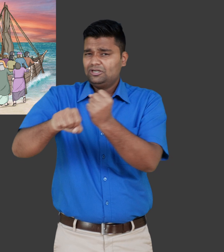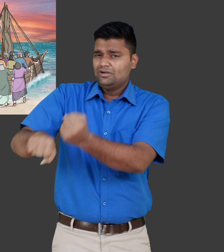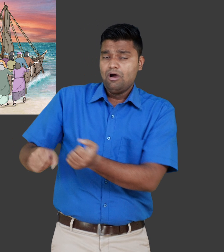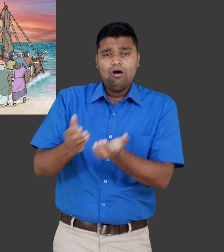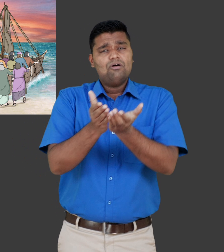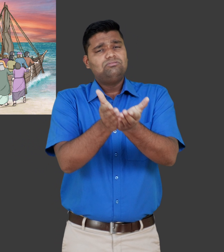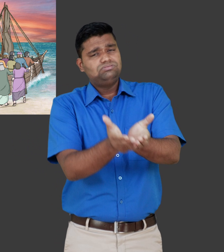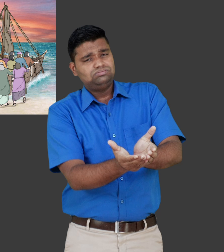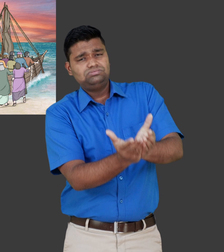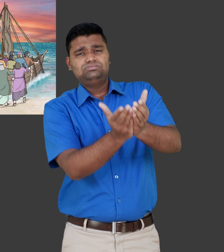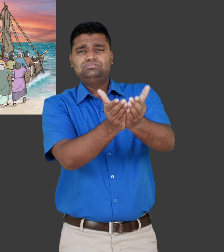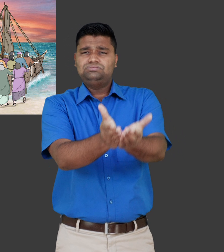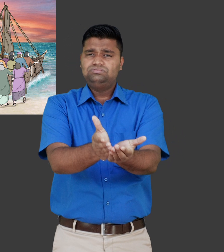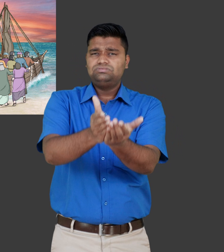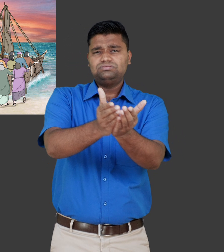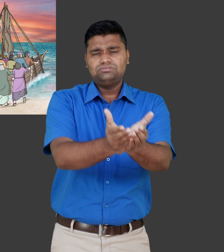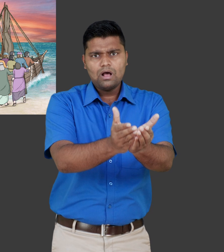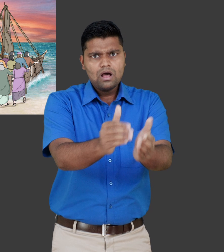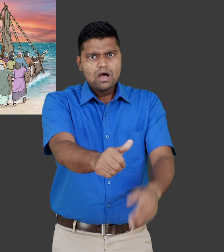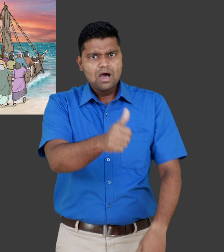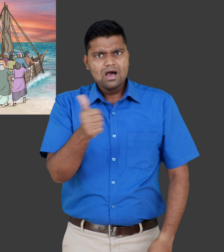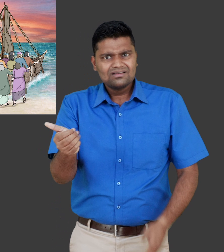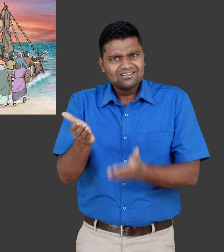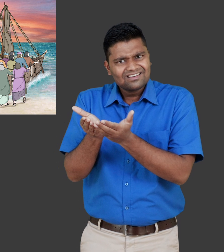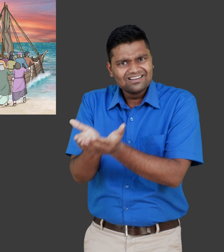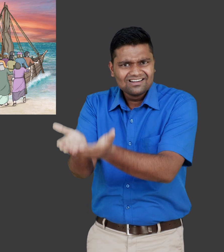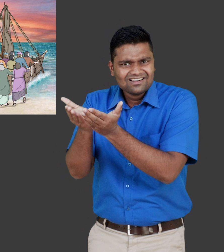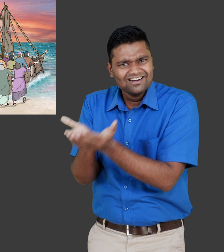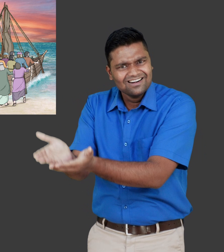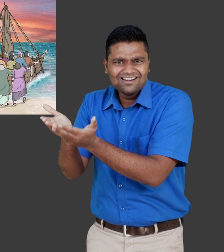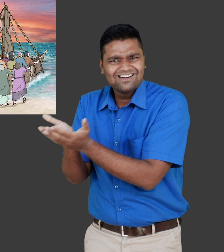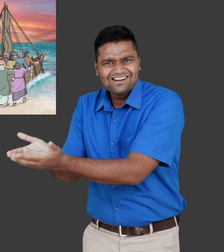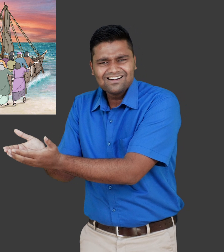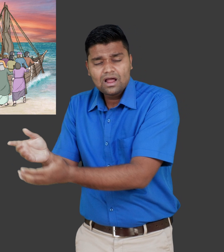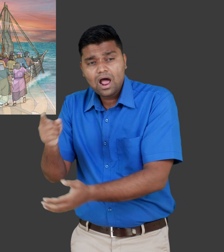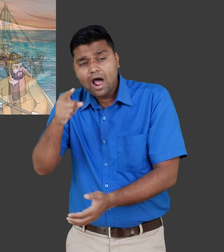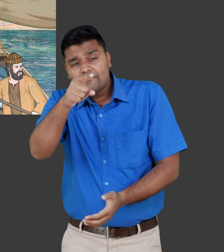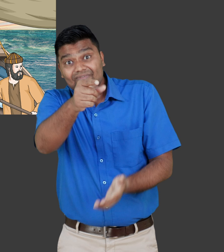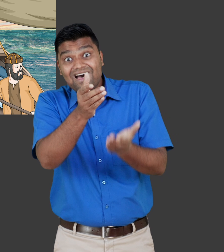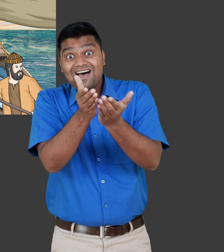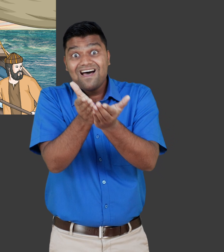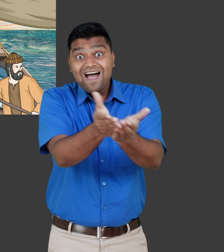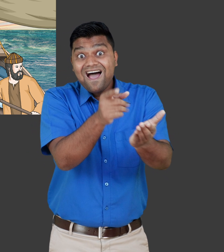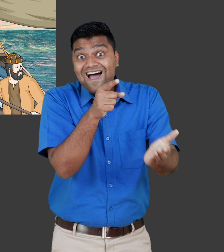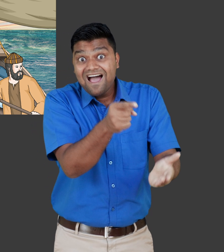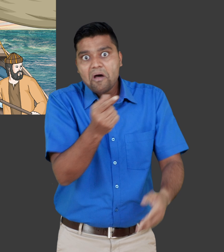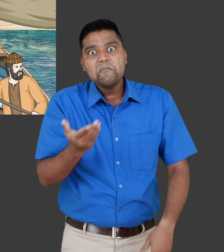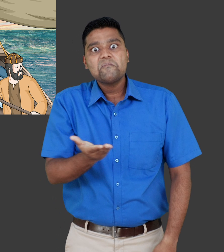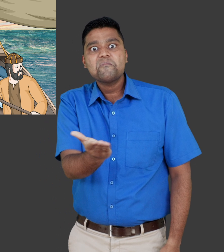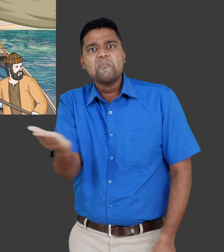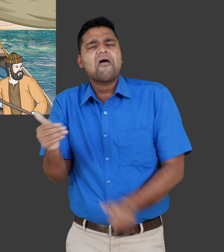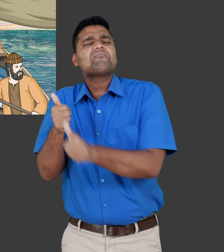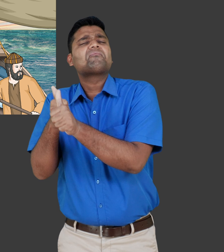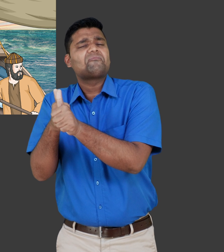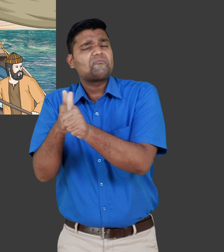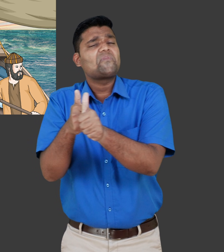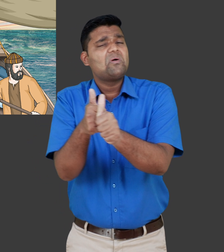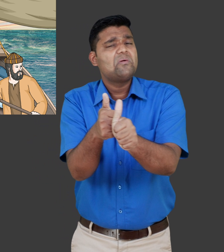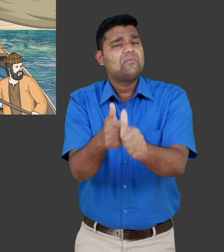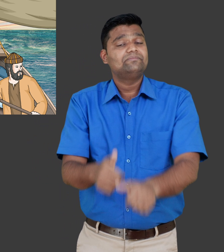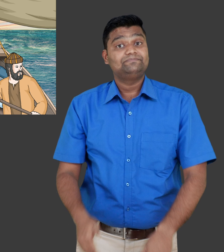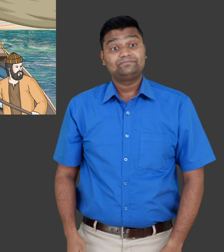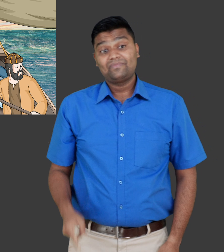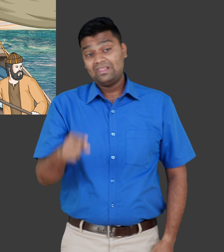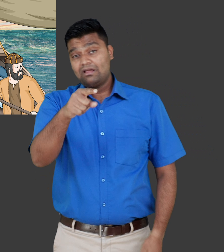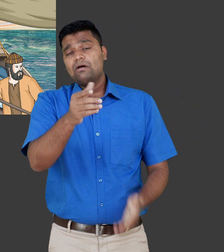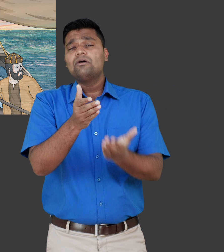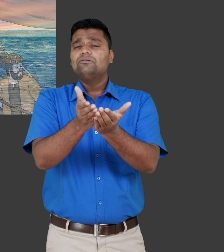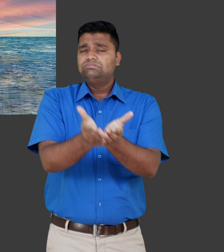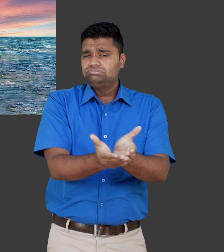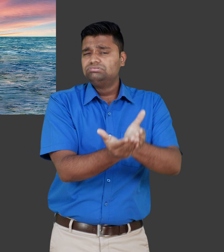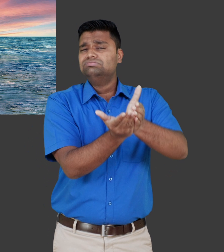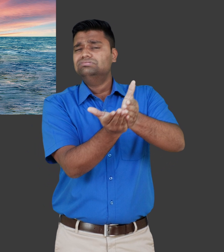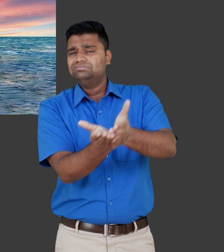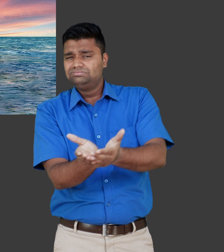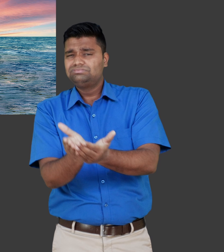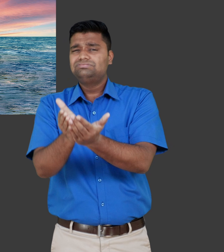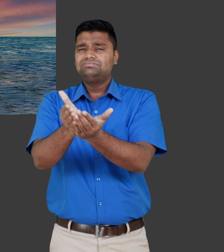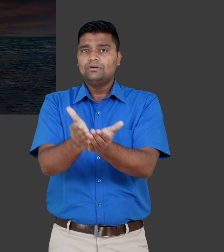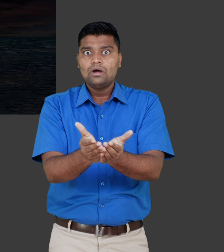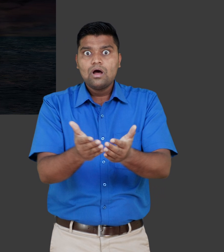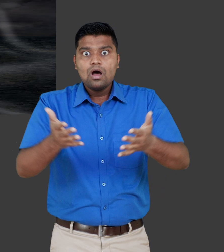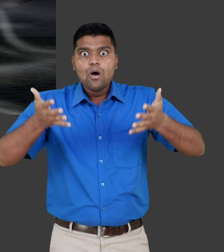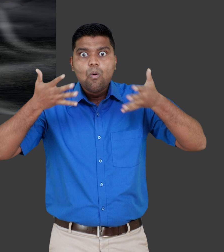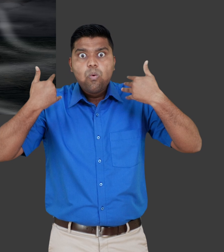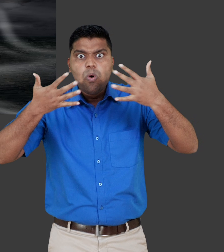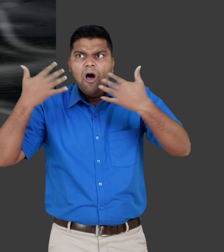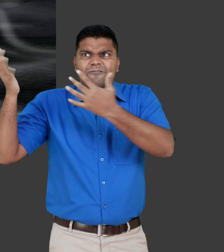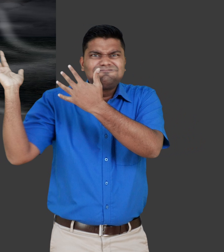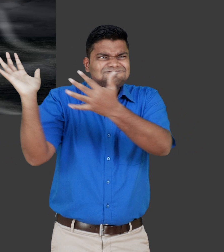And there were other boats with Him.